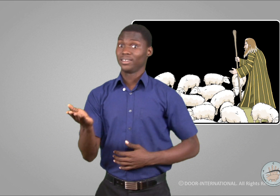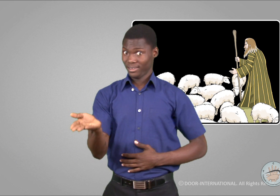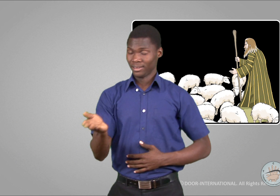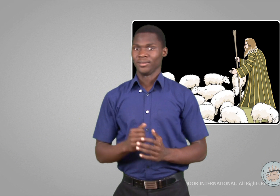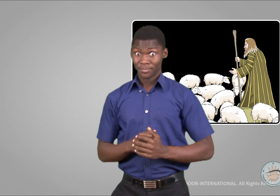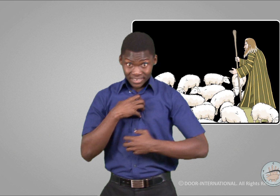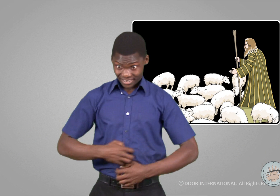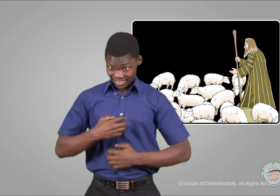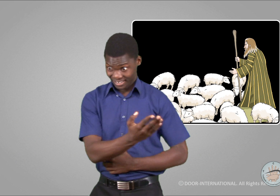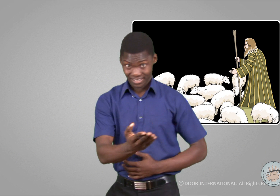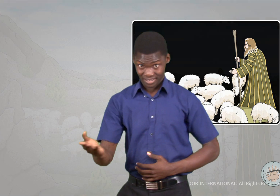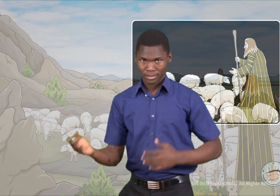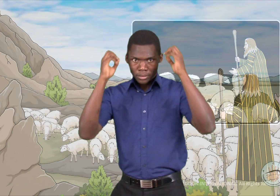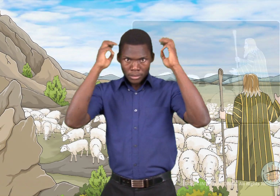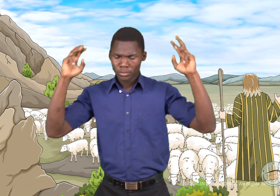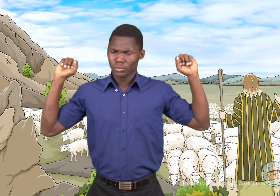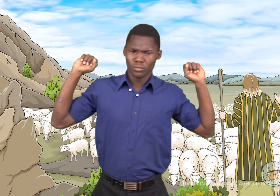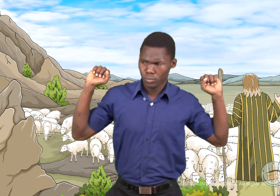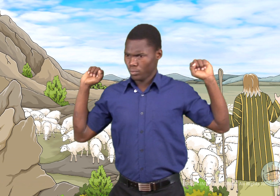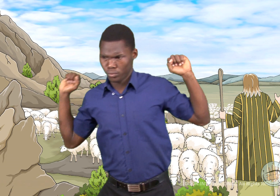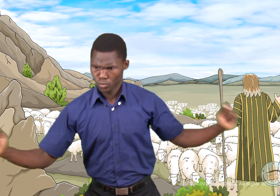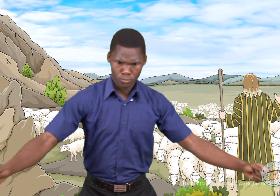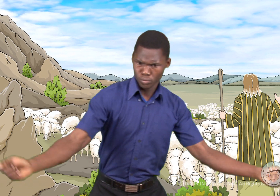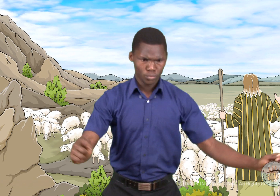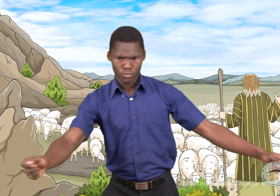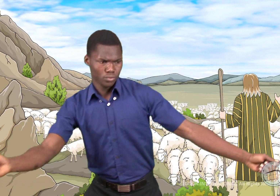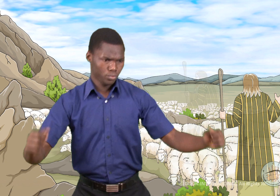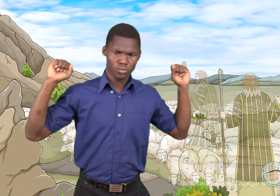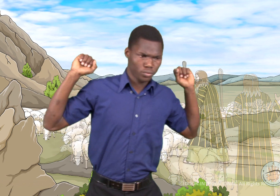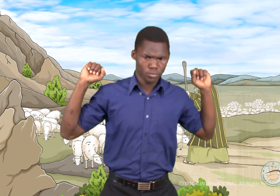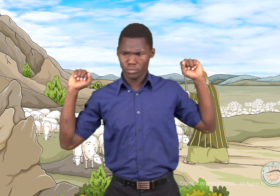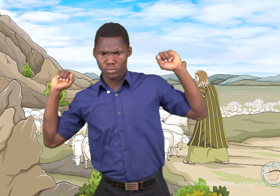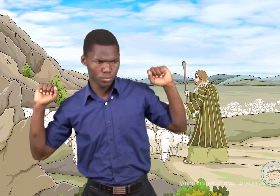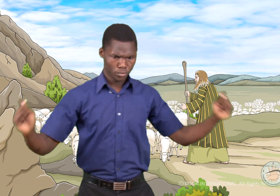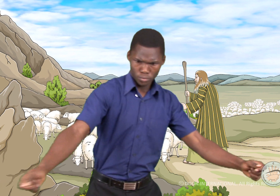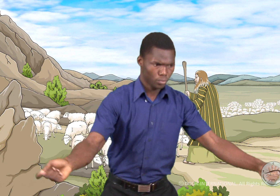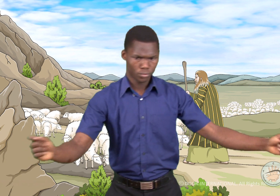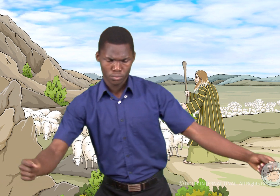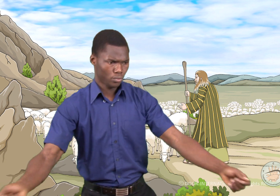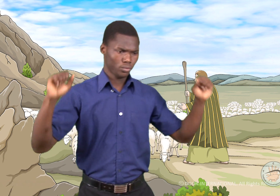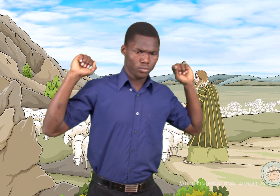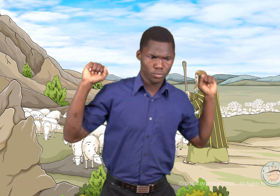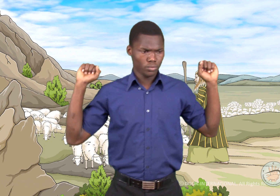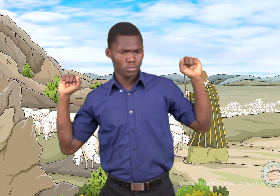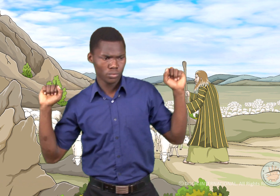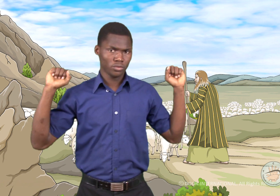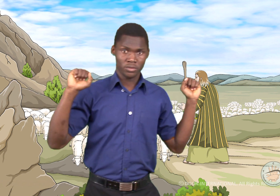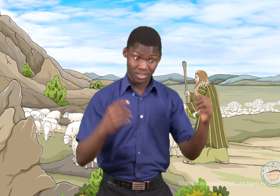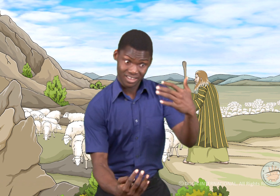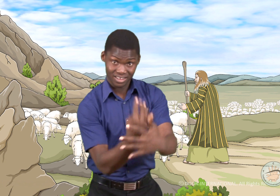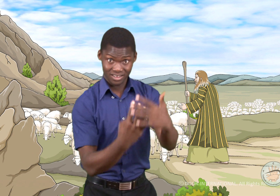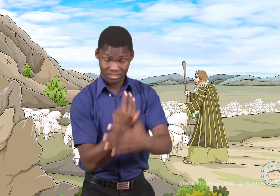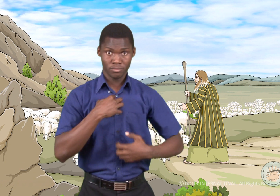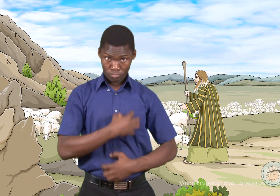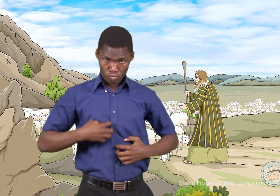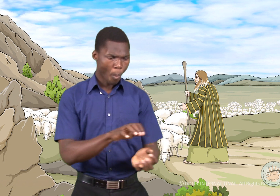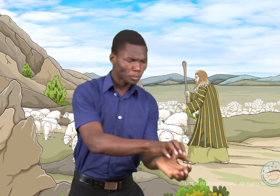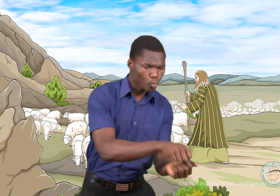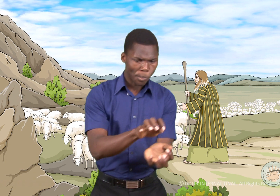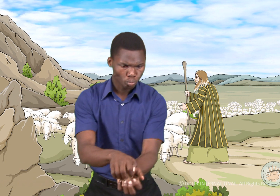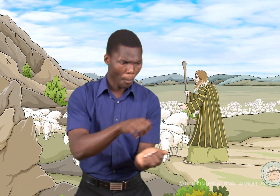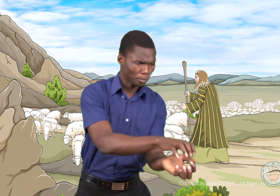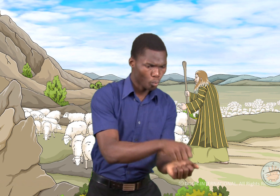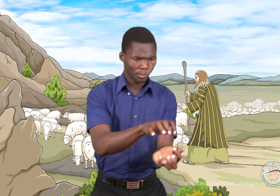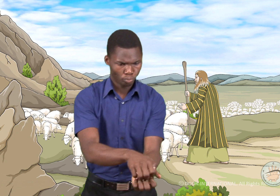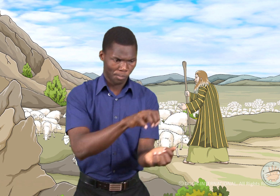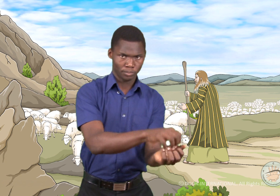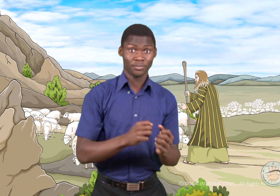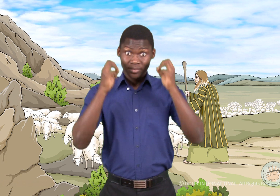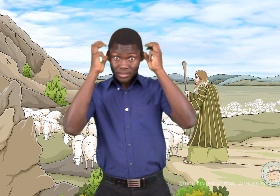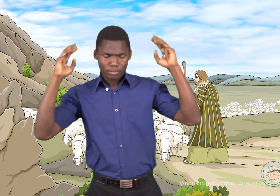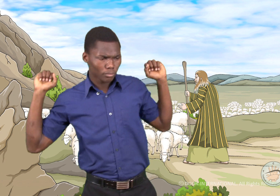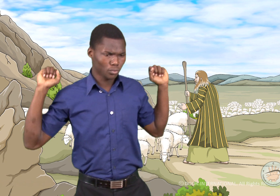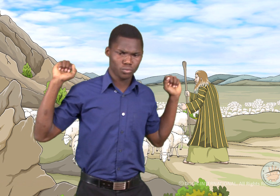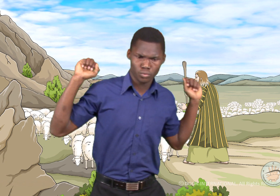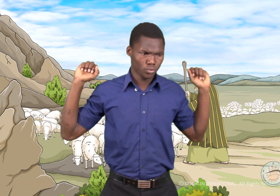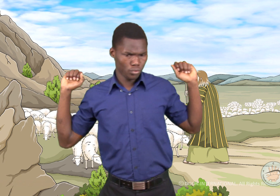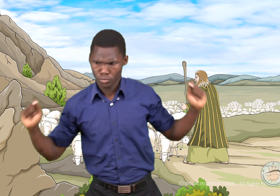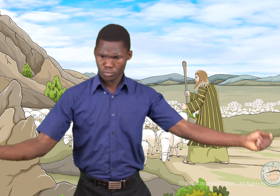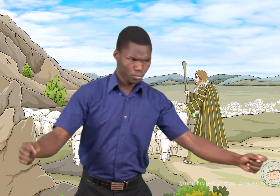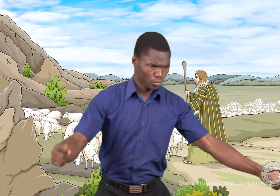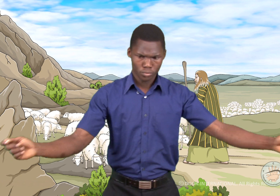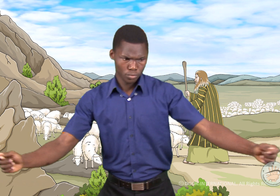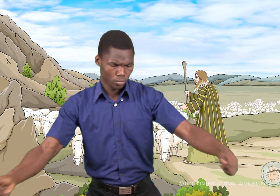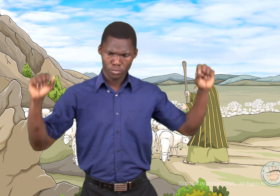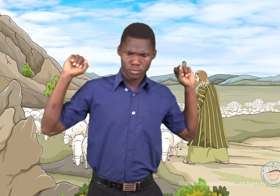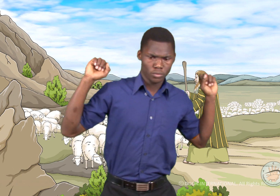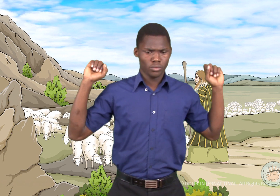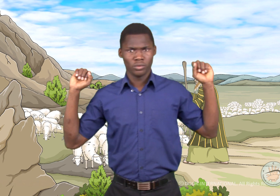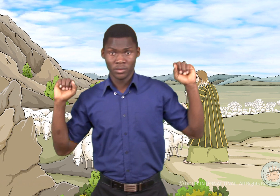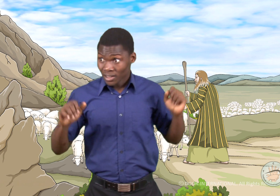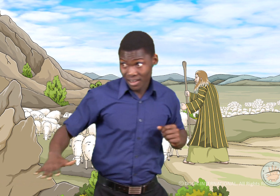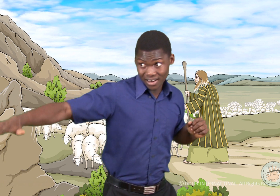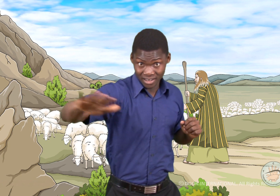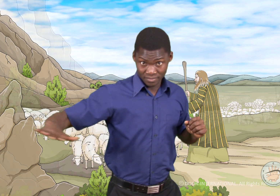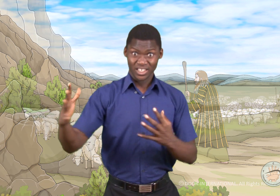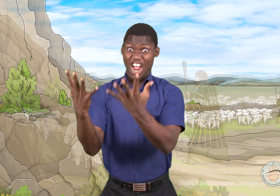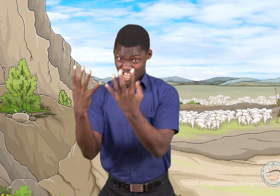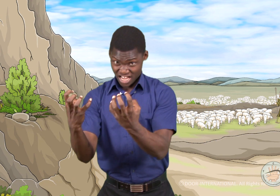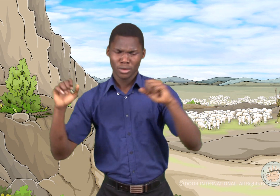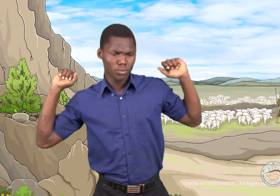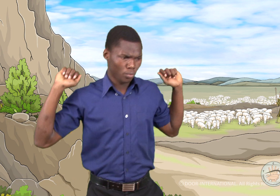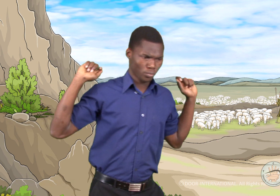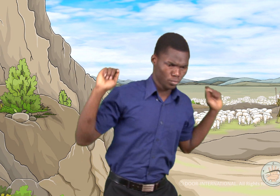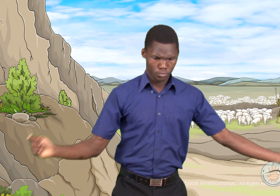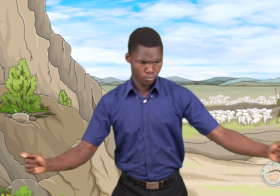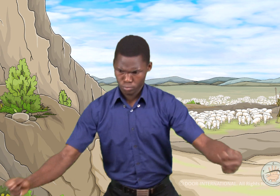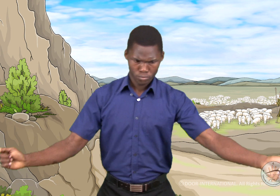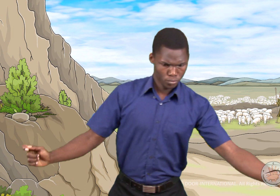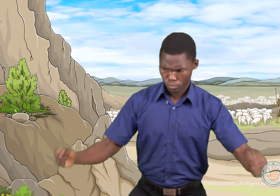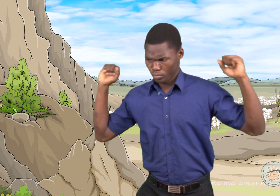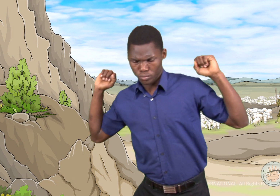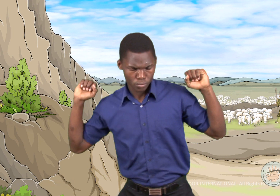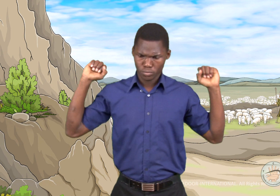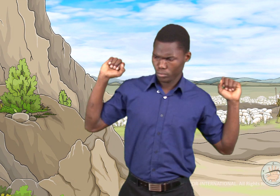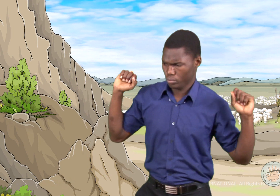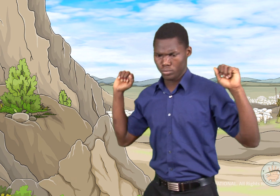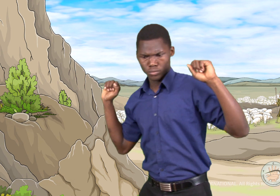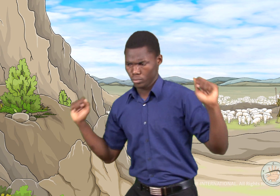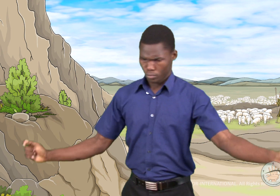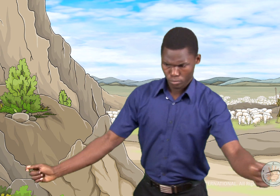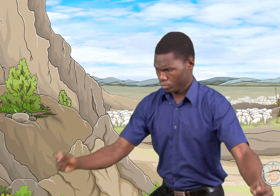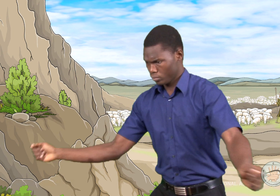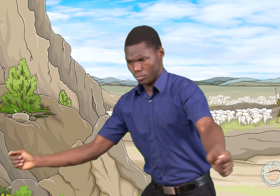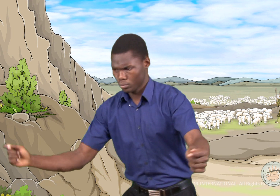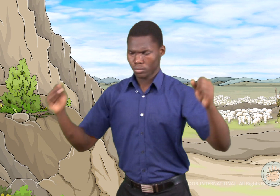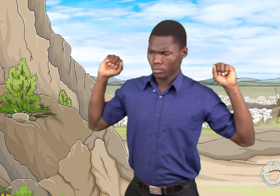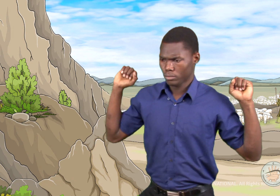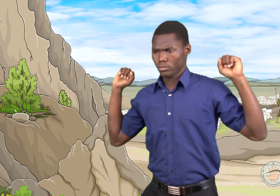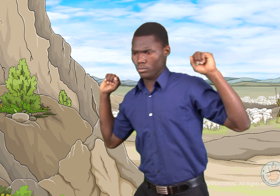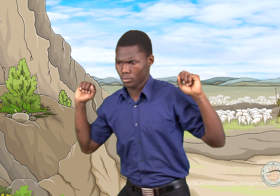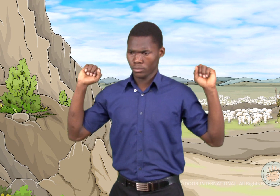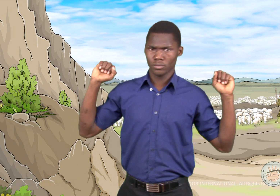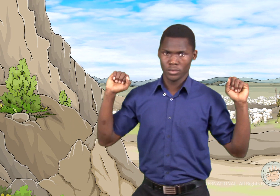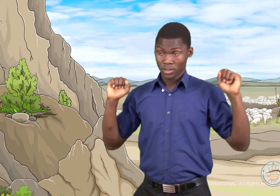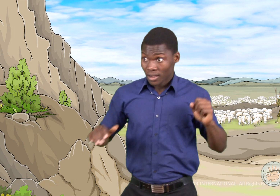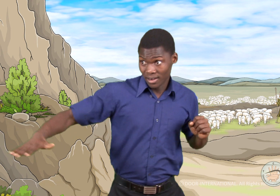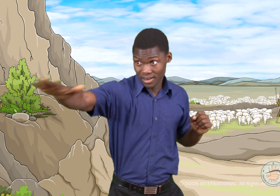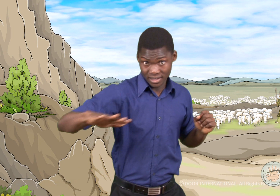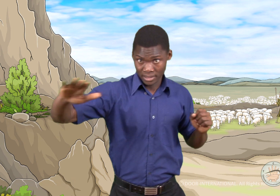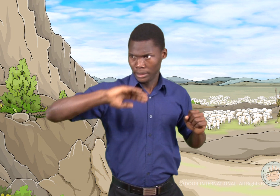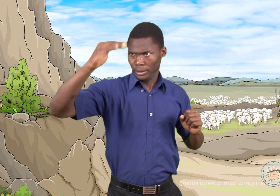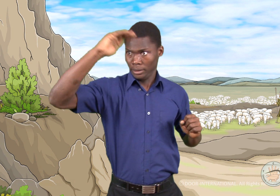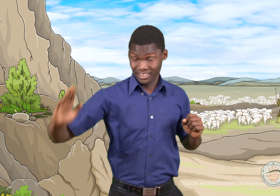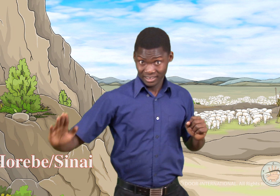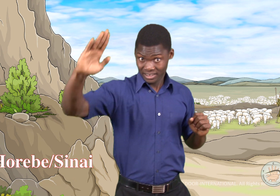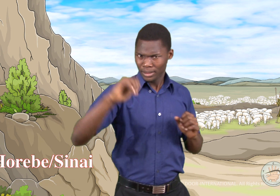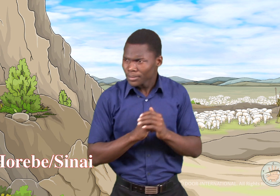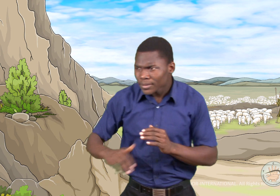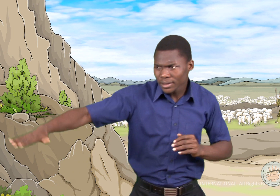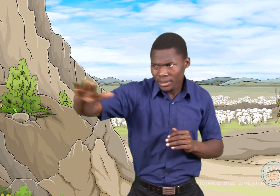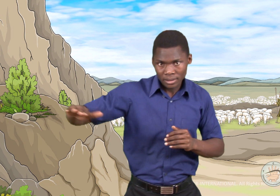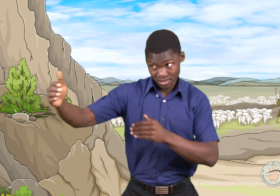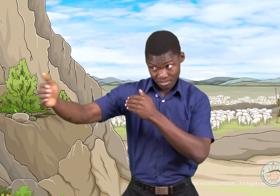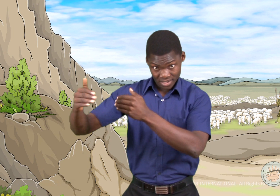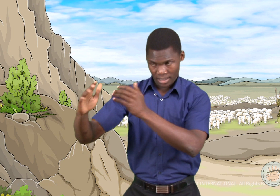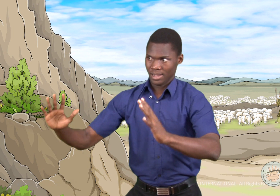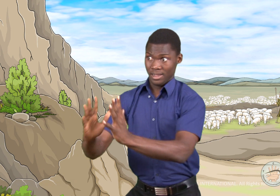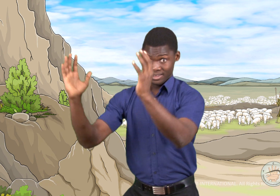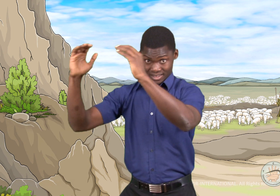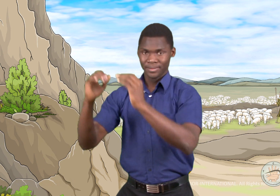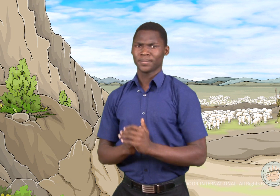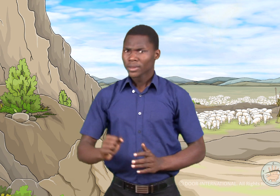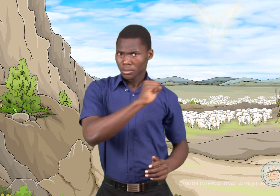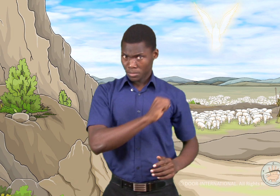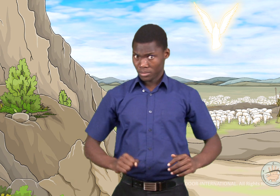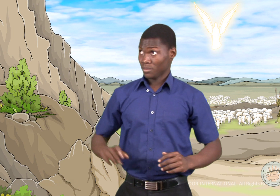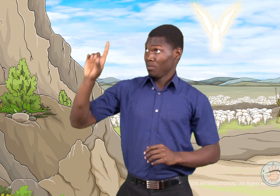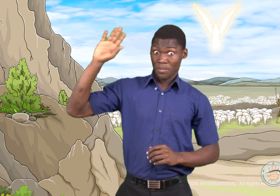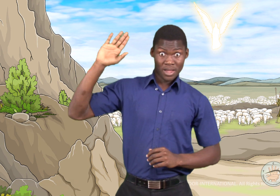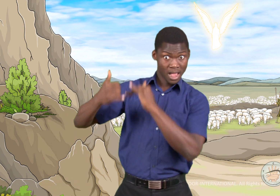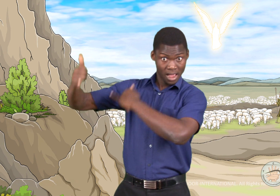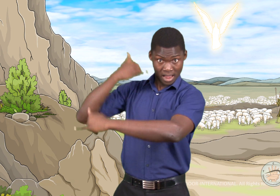He led the flock to the far side of the wilderness and came to Horeb, the mountain of God.